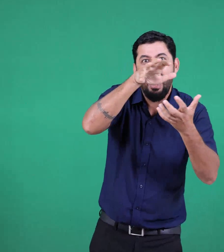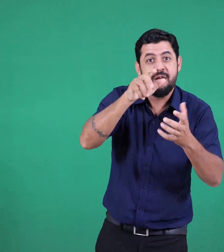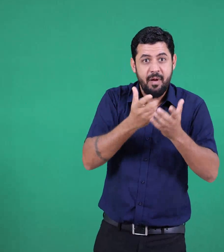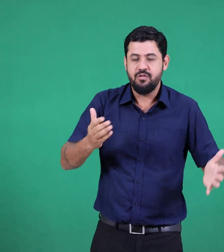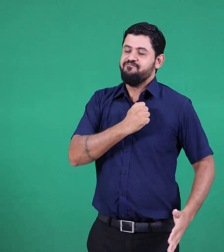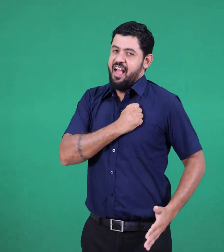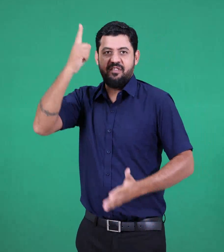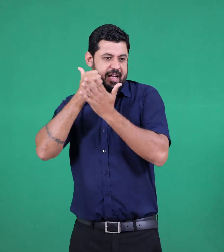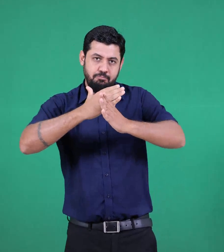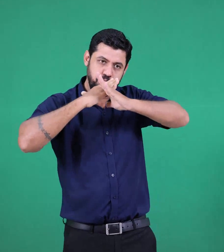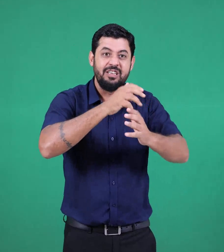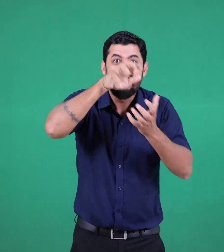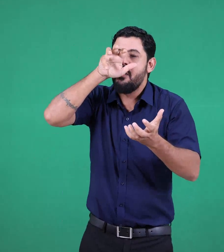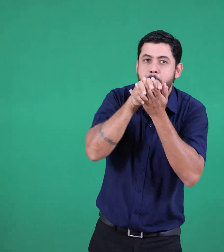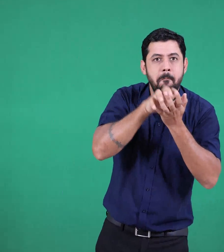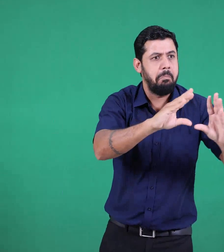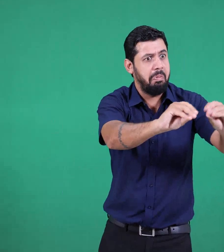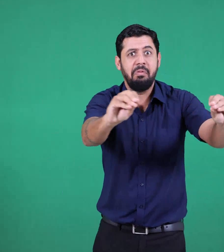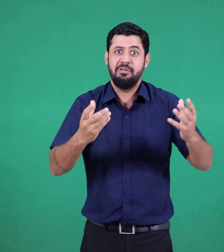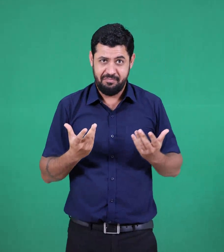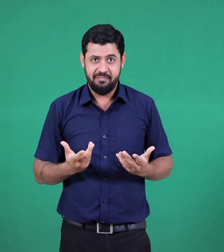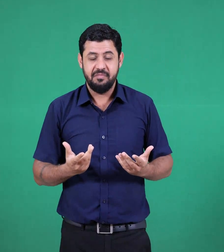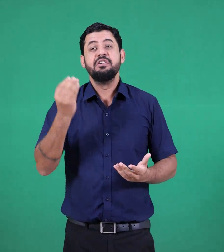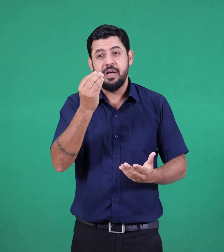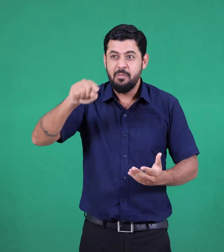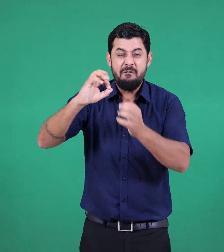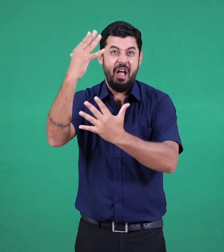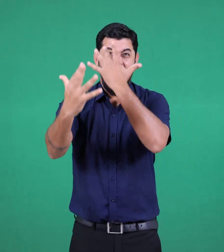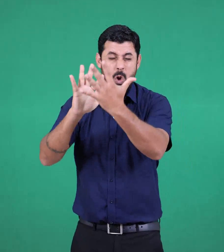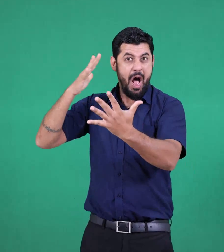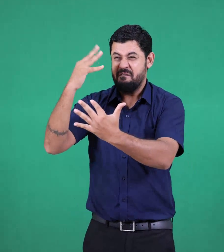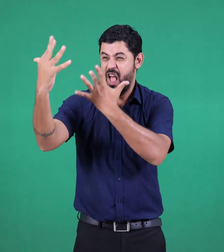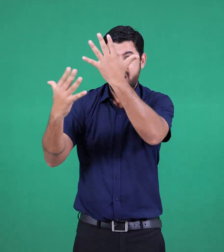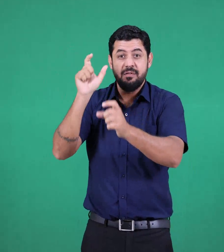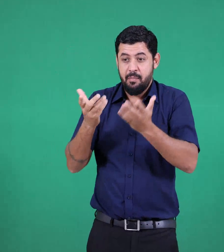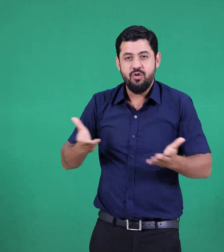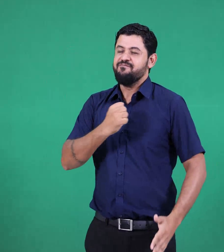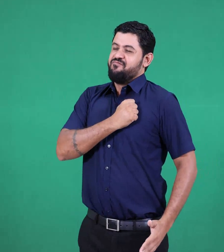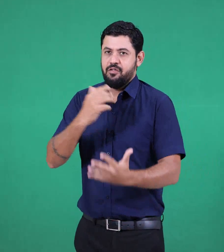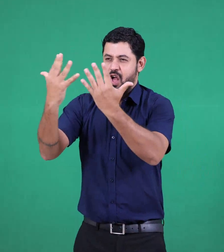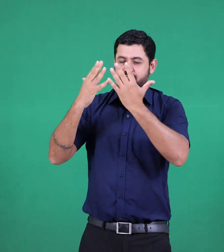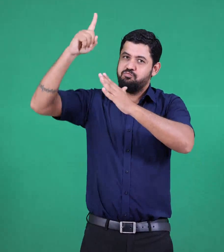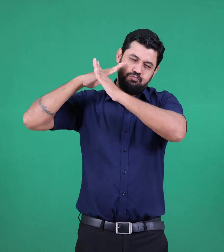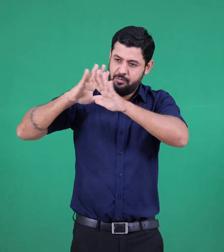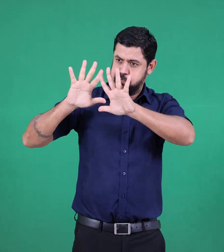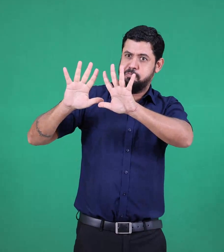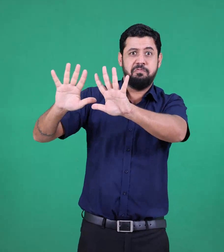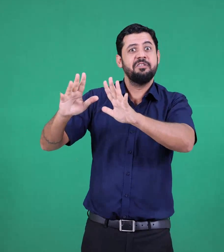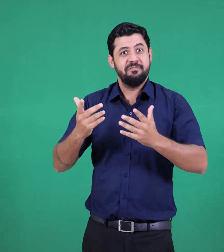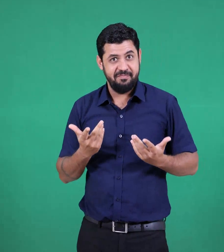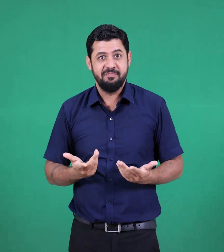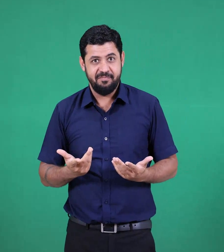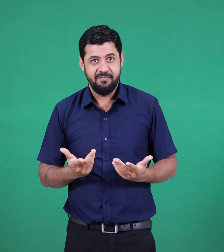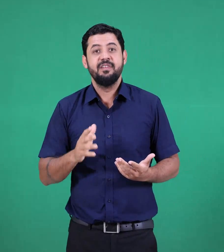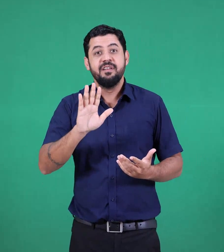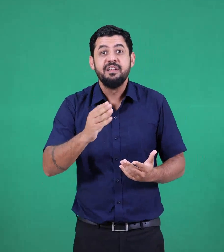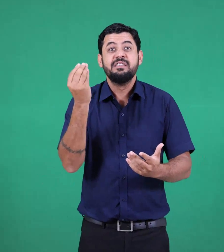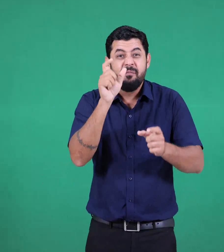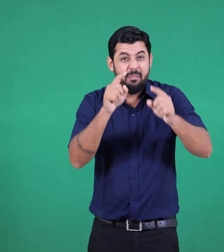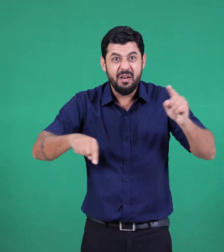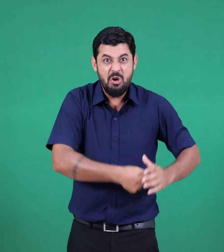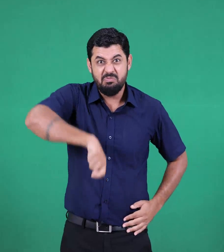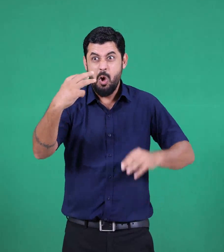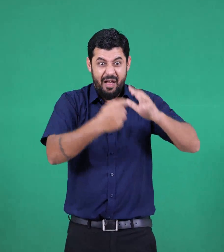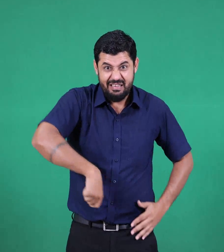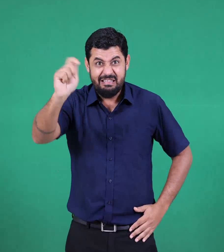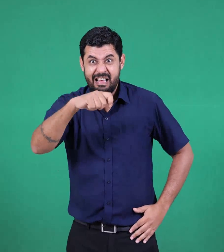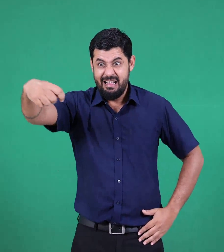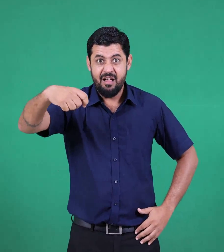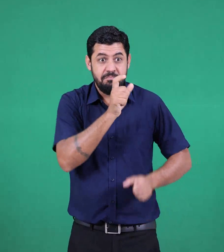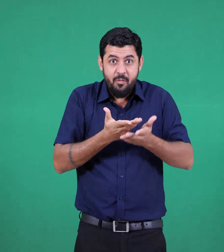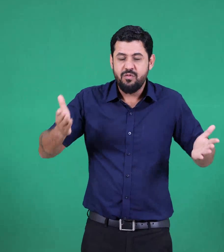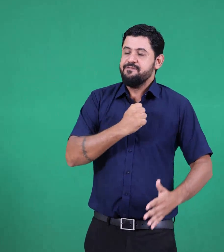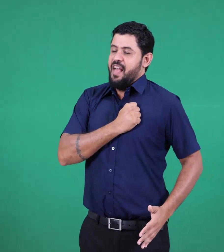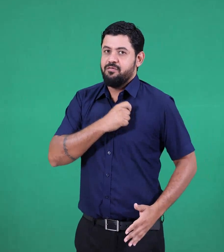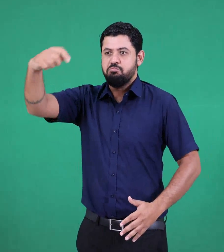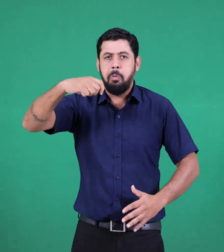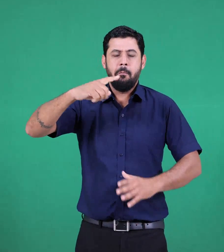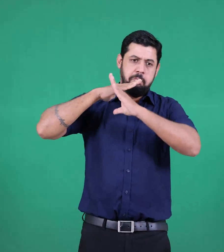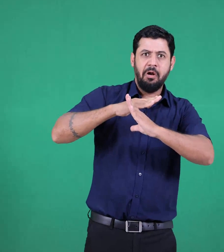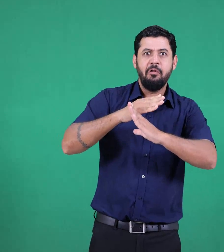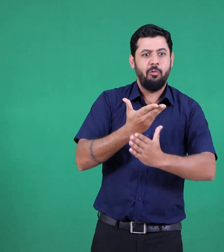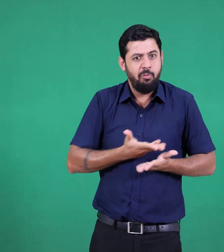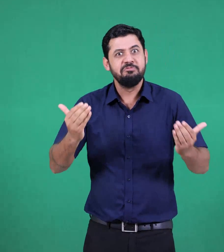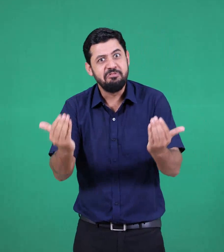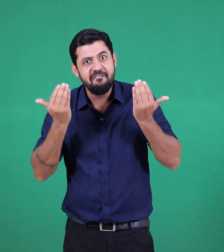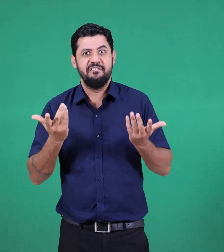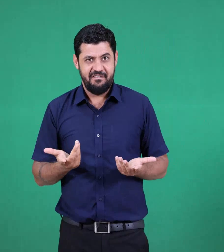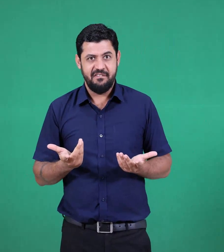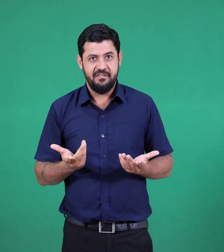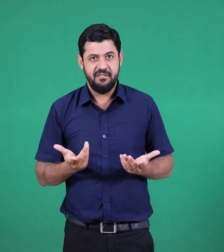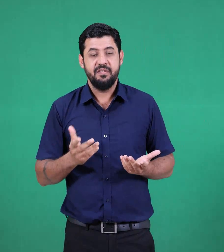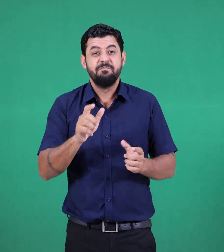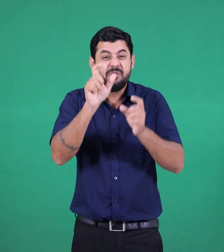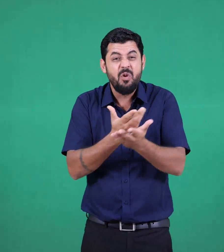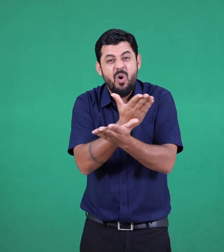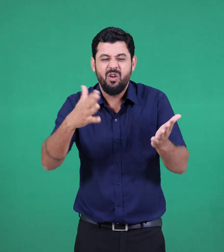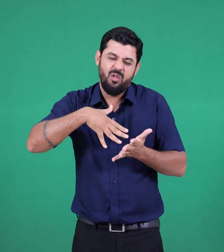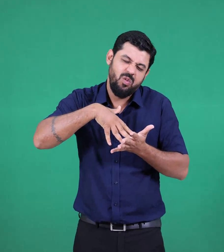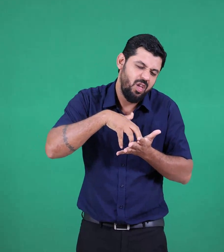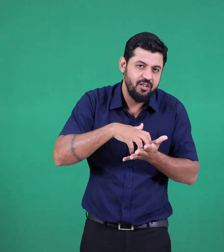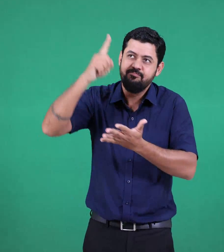who shut the mouths of lions, quenched the raging fire, and escaped the edge of the sword;